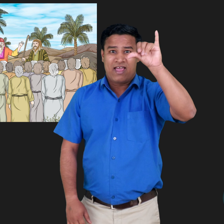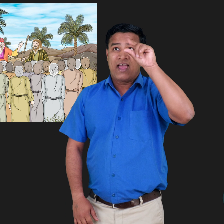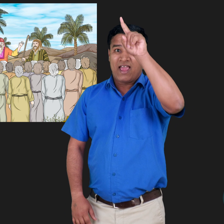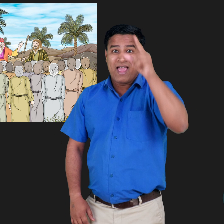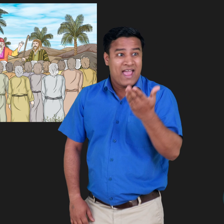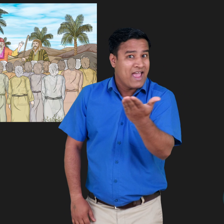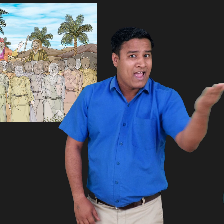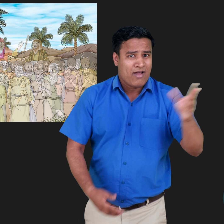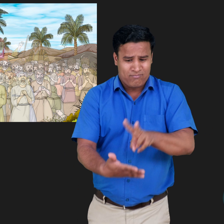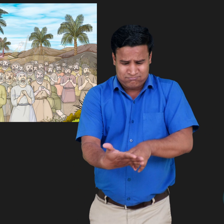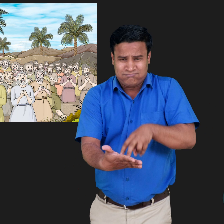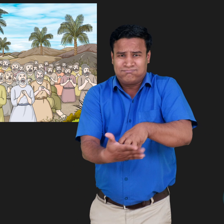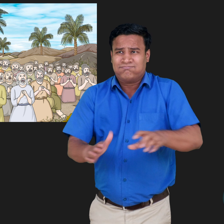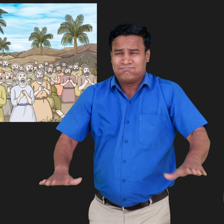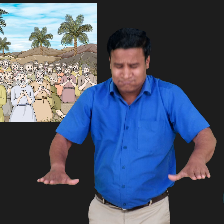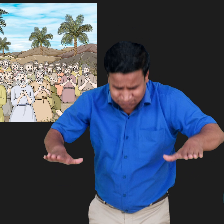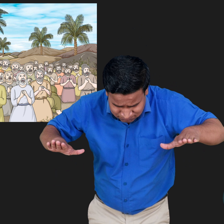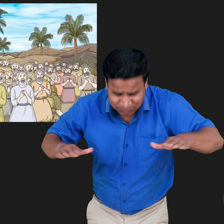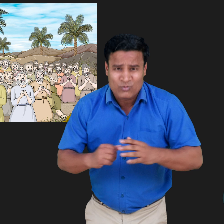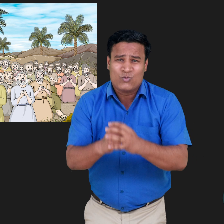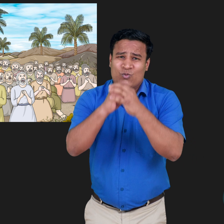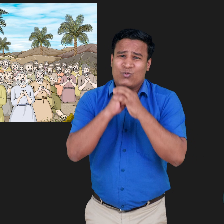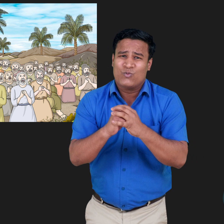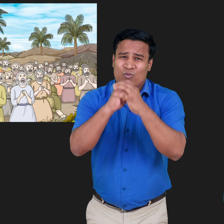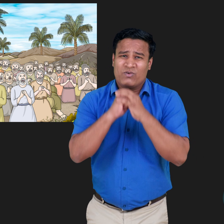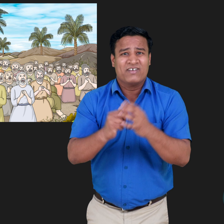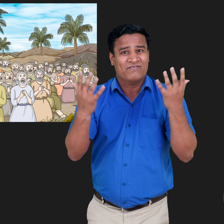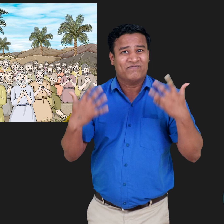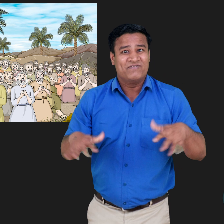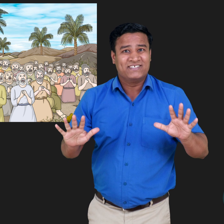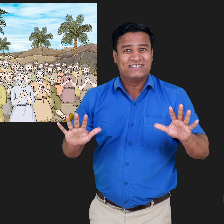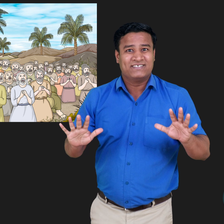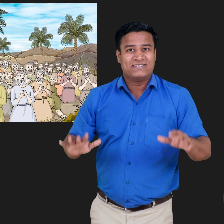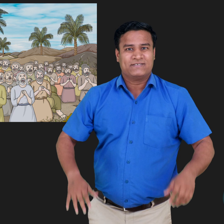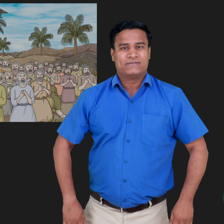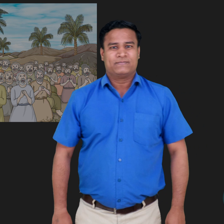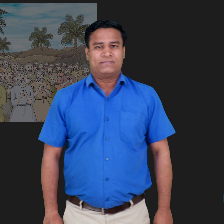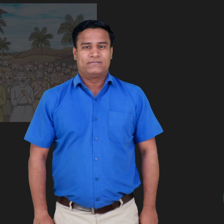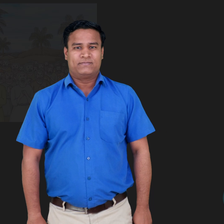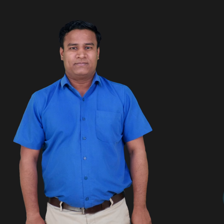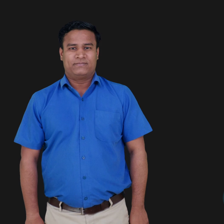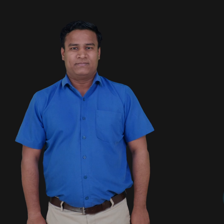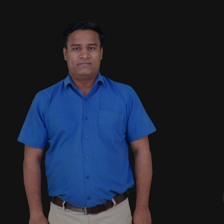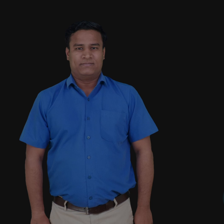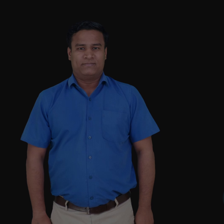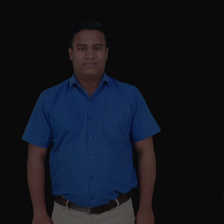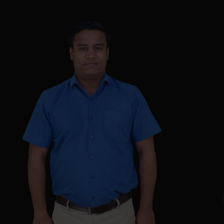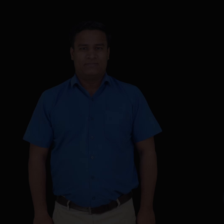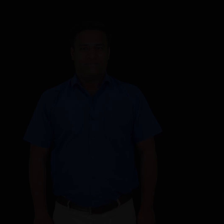And when they heard that the LORD had attended to the Israelites and had seen their affliction, they bowed down and worshiped.